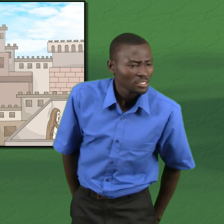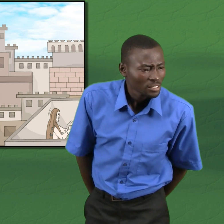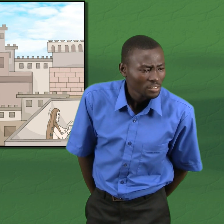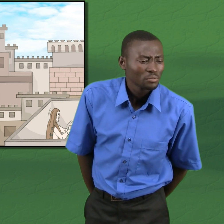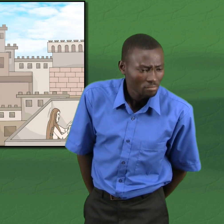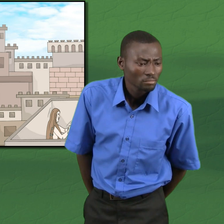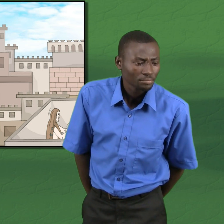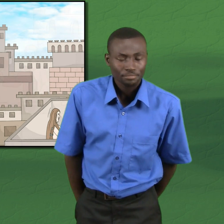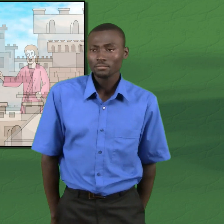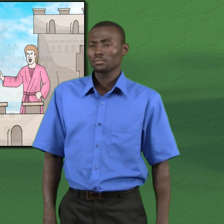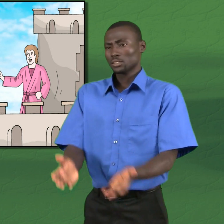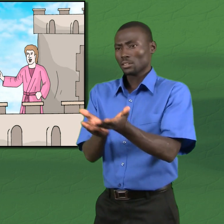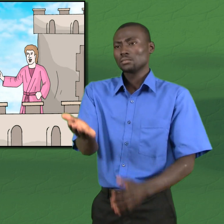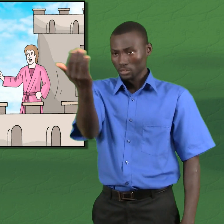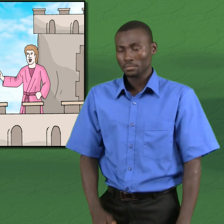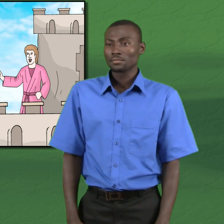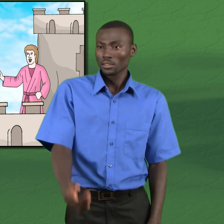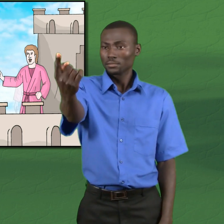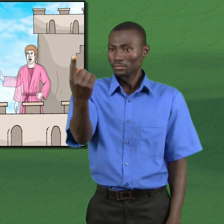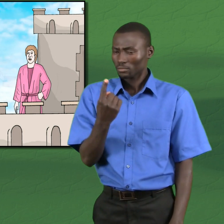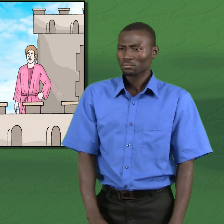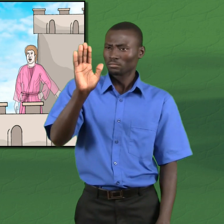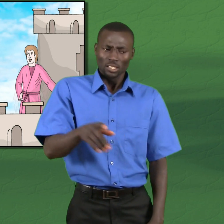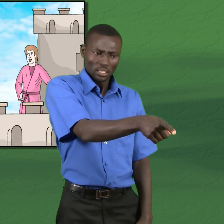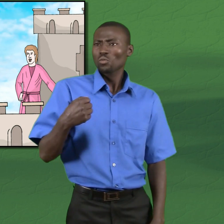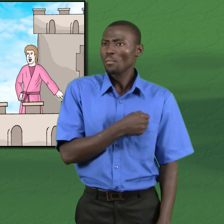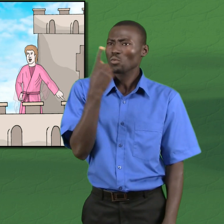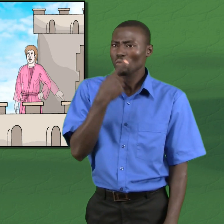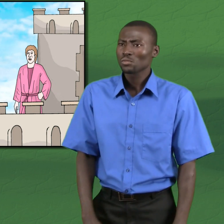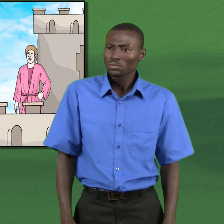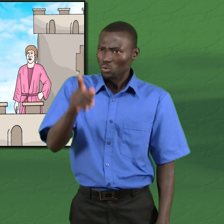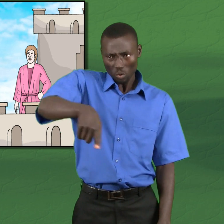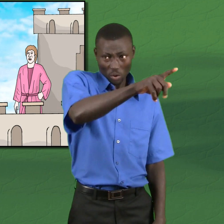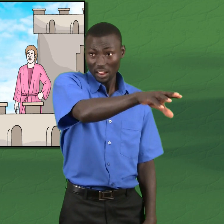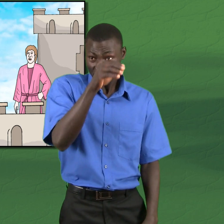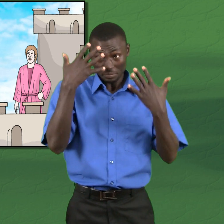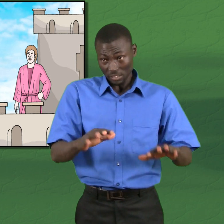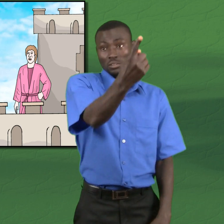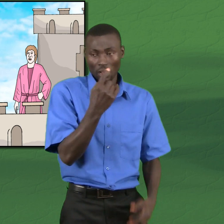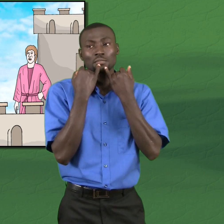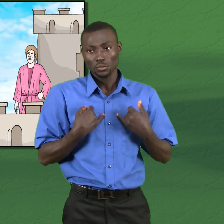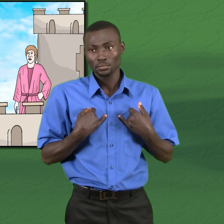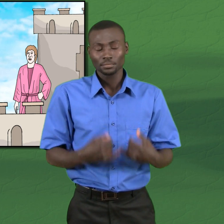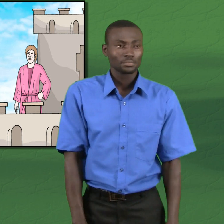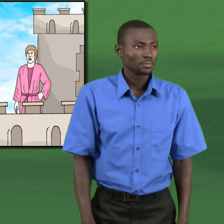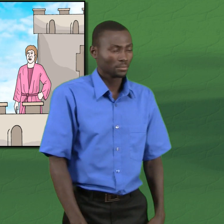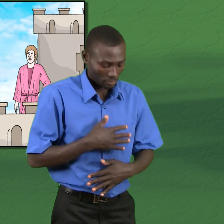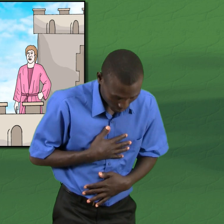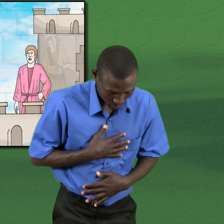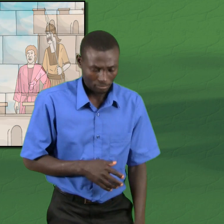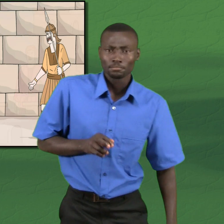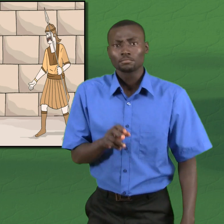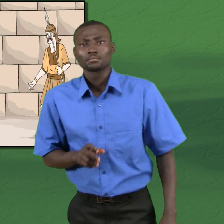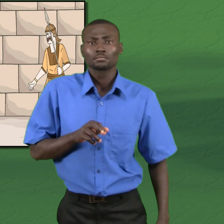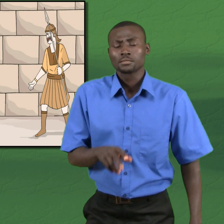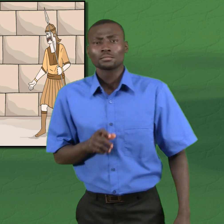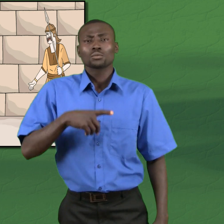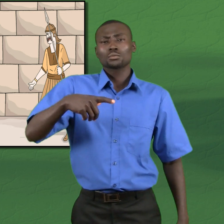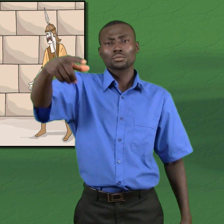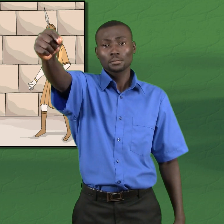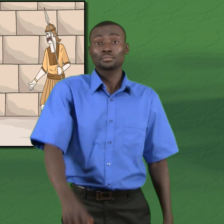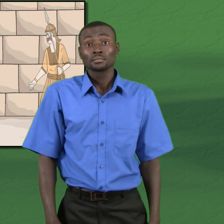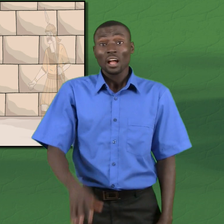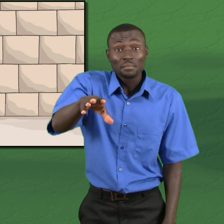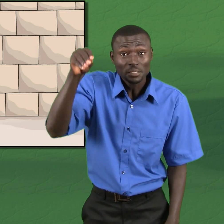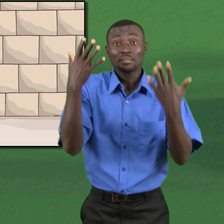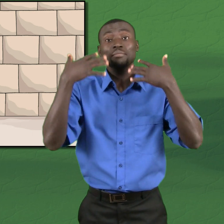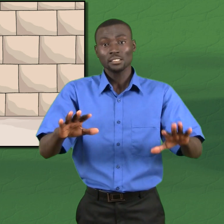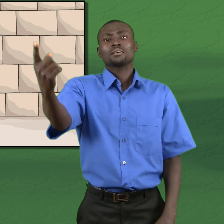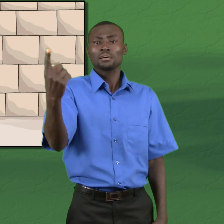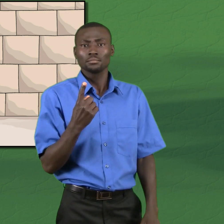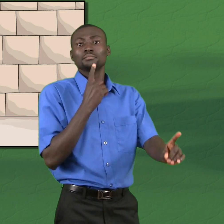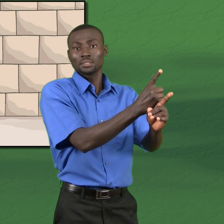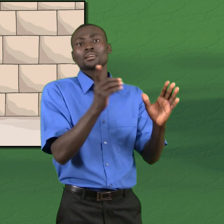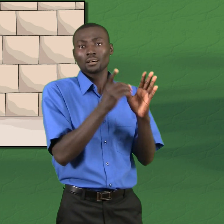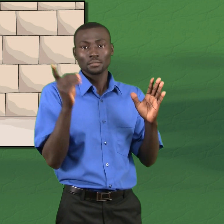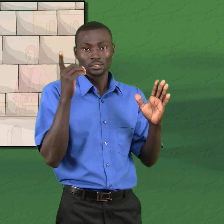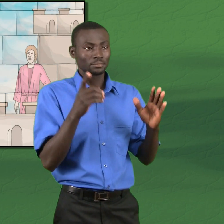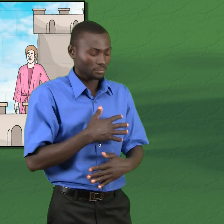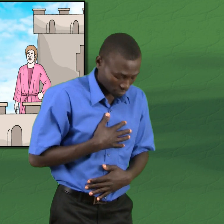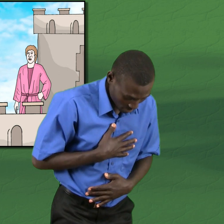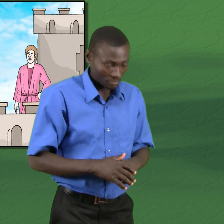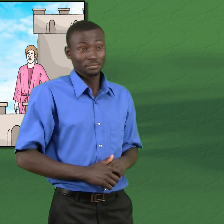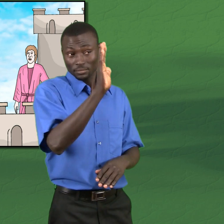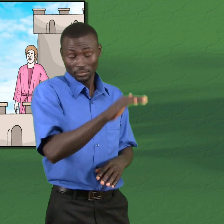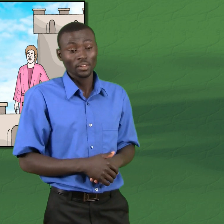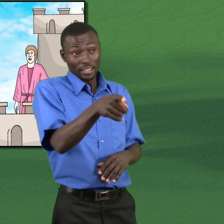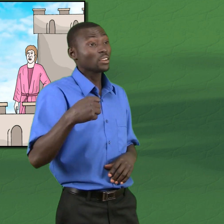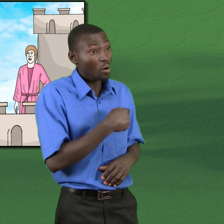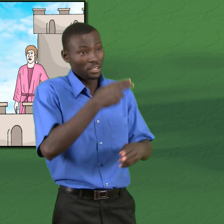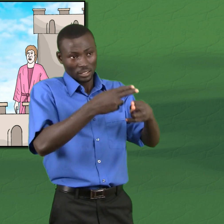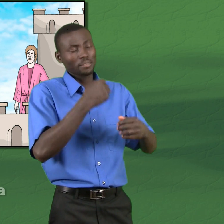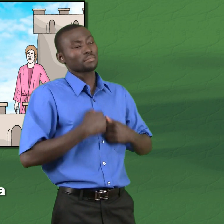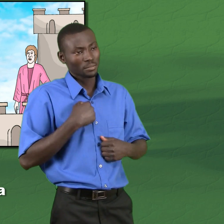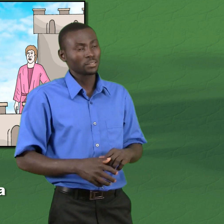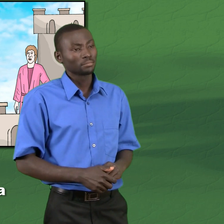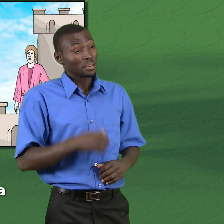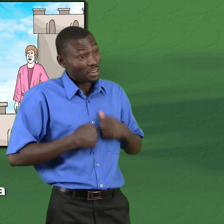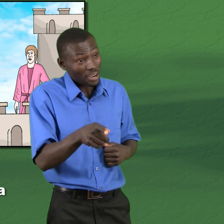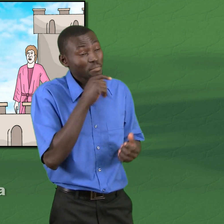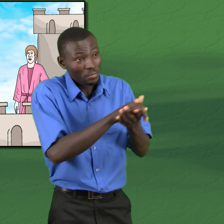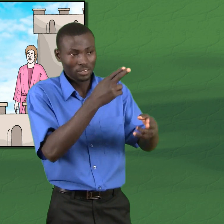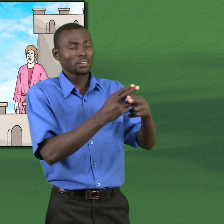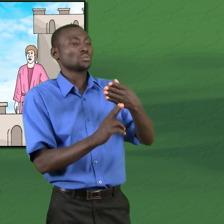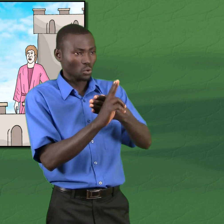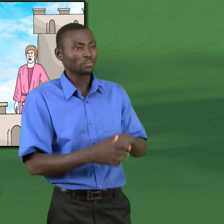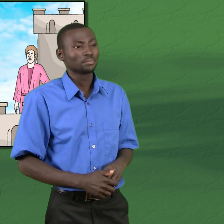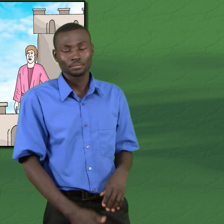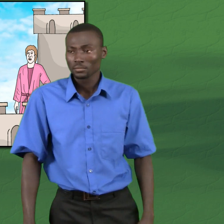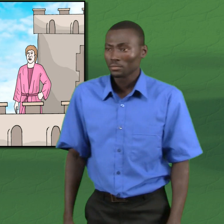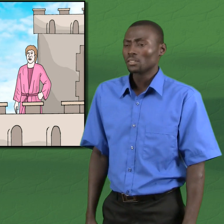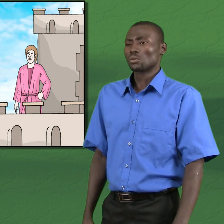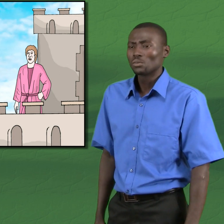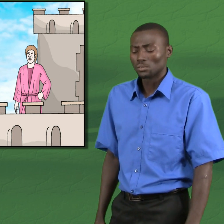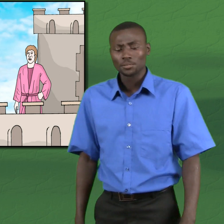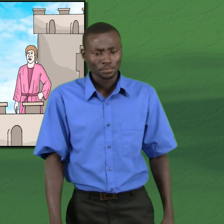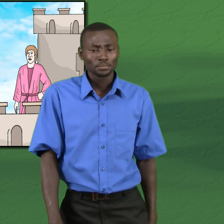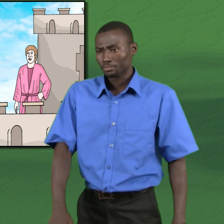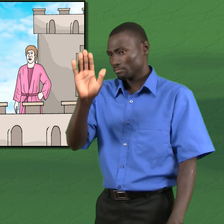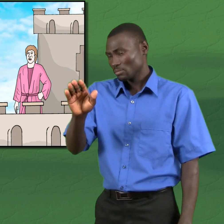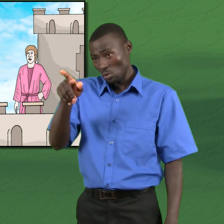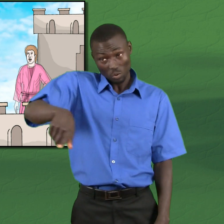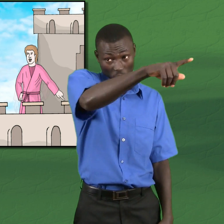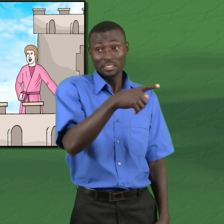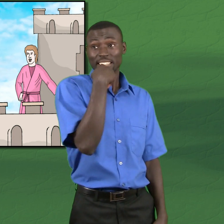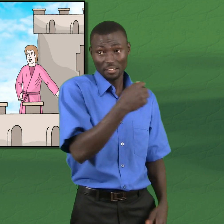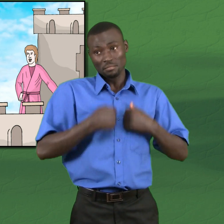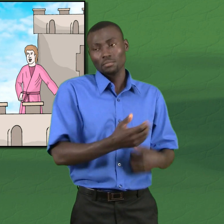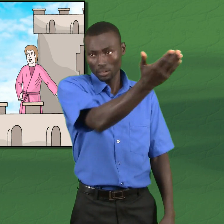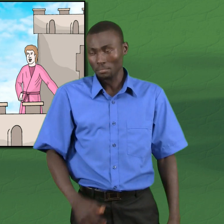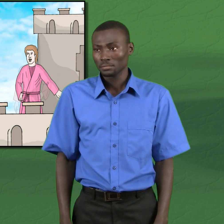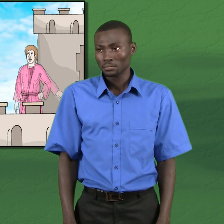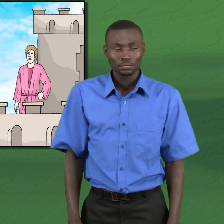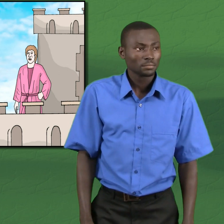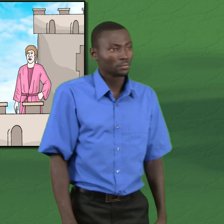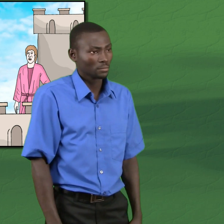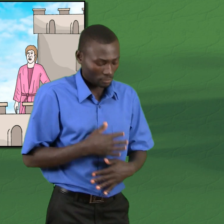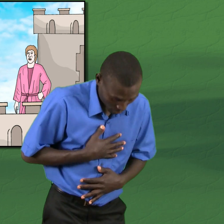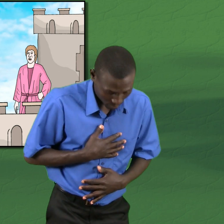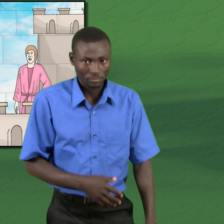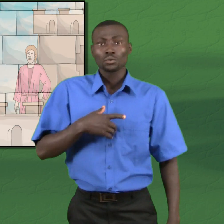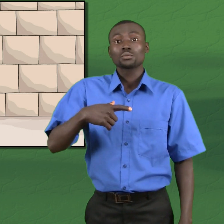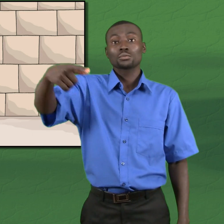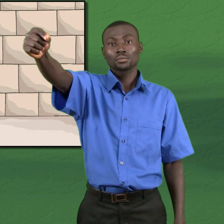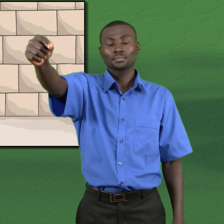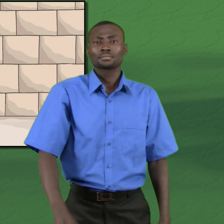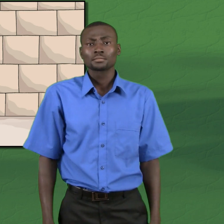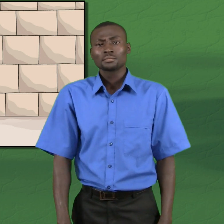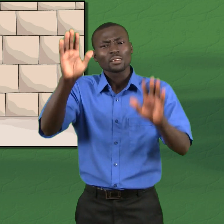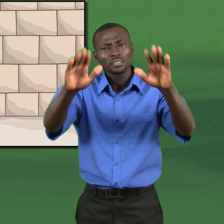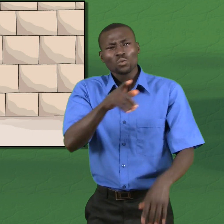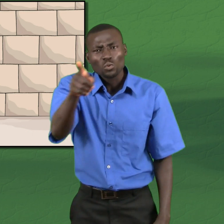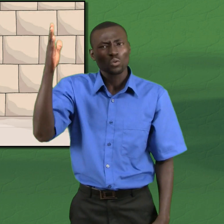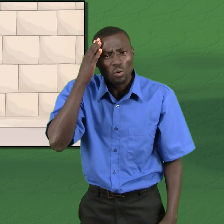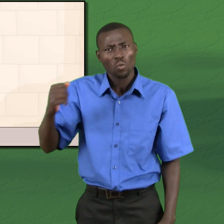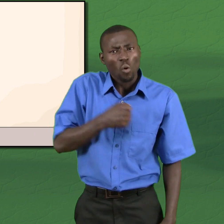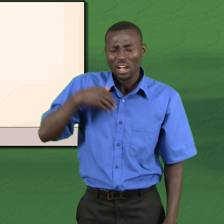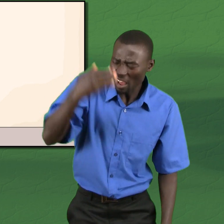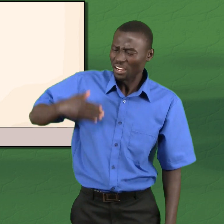So David sent and inquired about the woman, and he was told, “This is Bathsheba, the daughter of Eliam and the wife of Uriah the Hittite.”